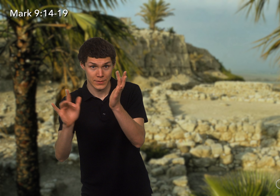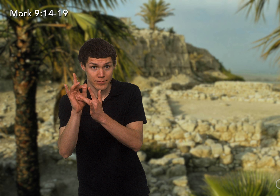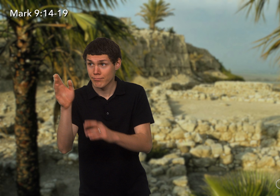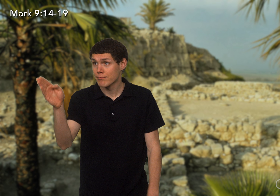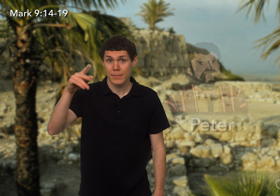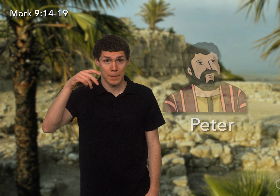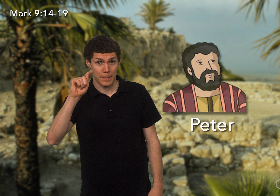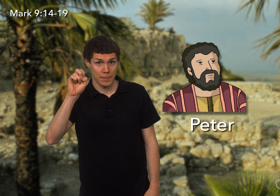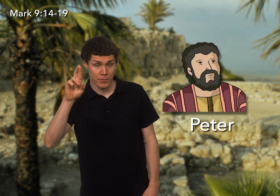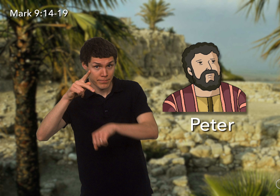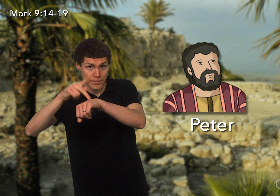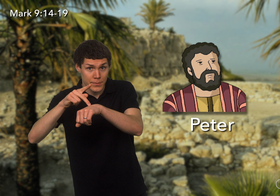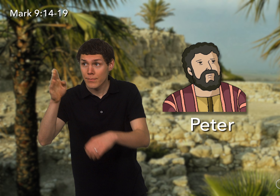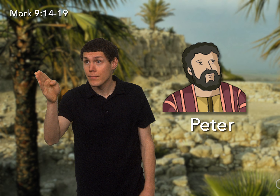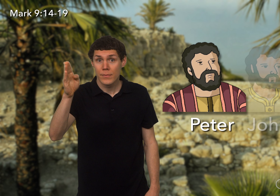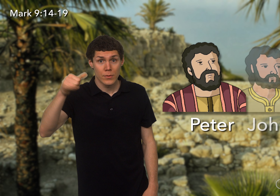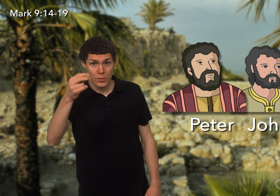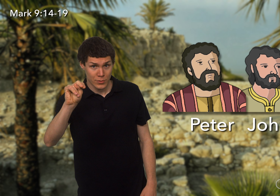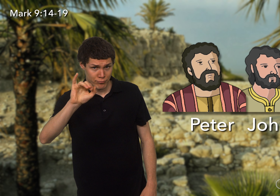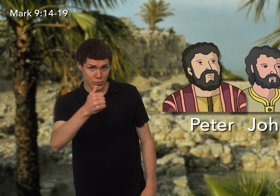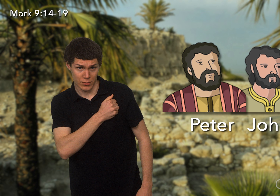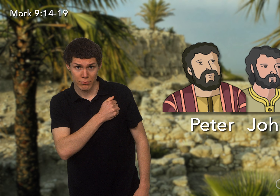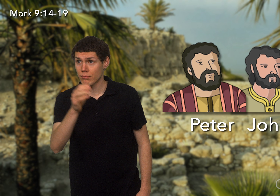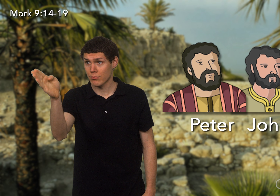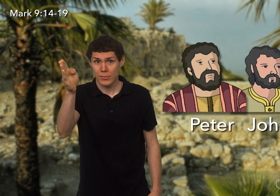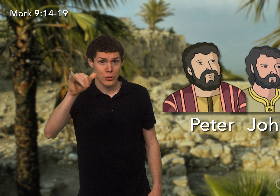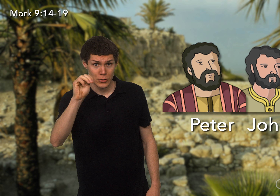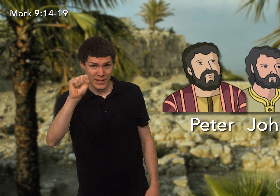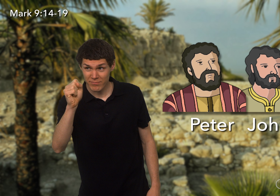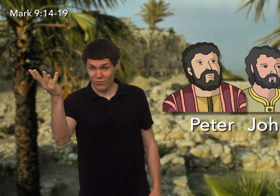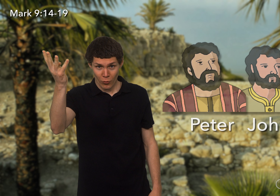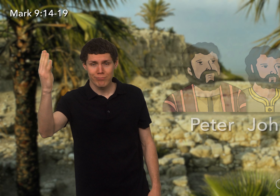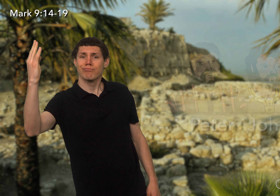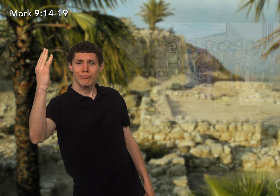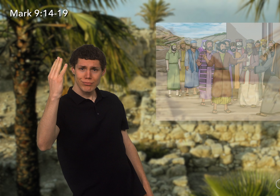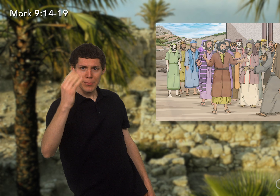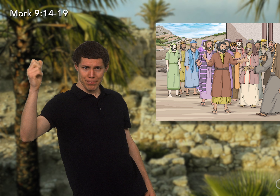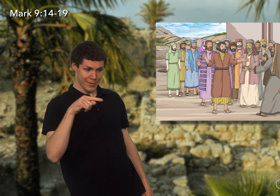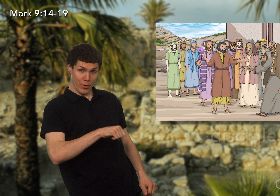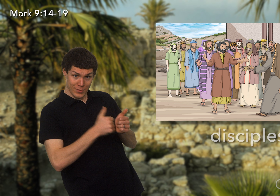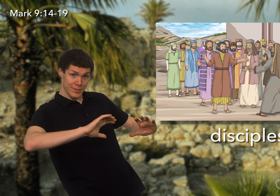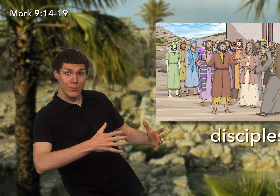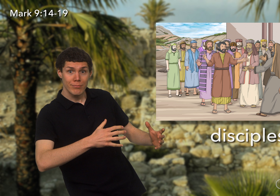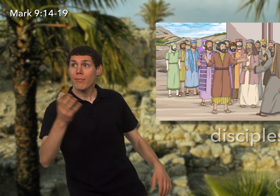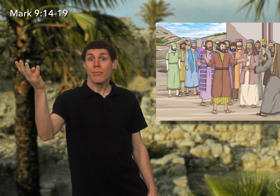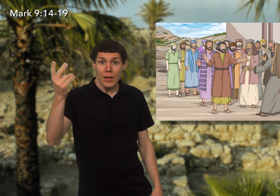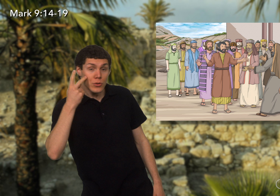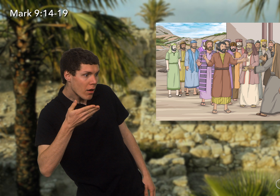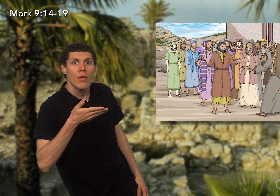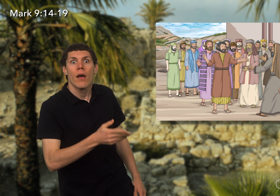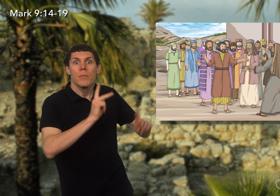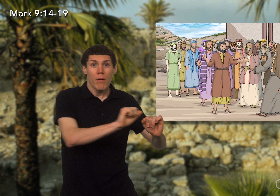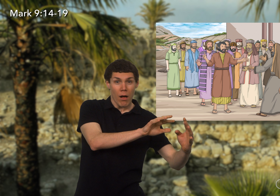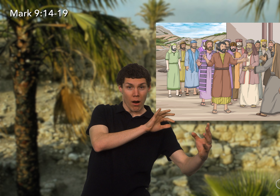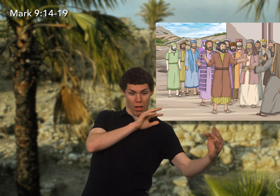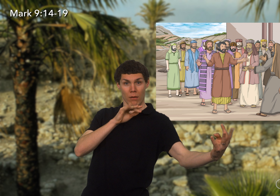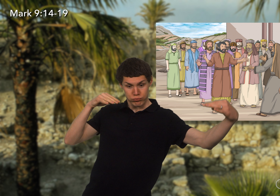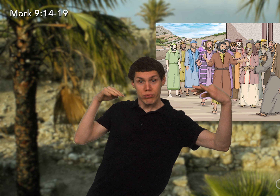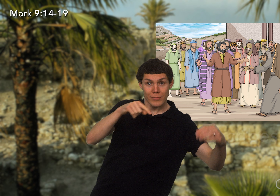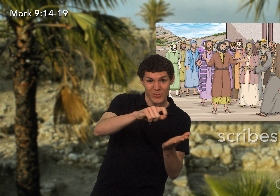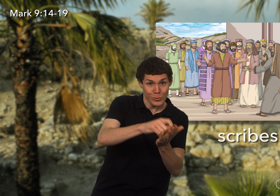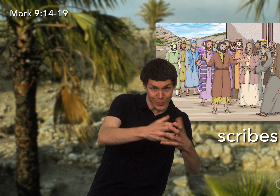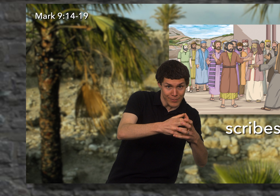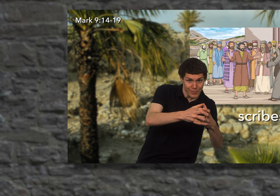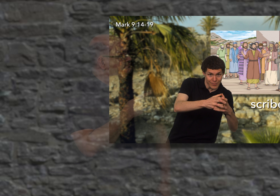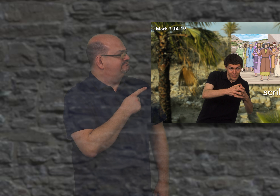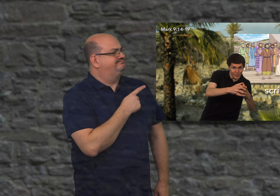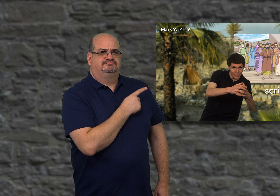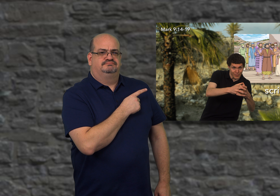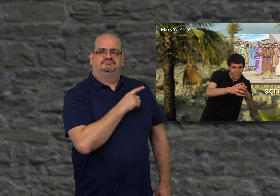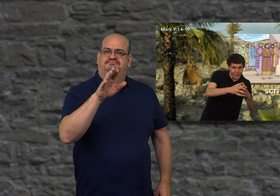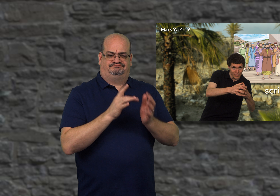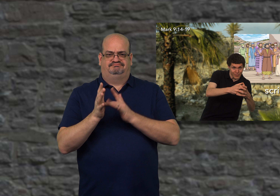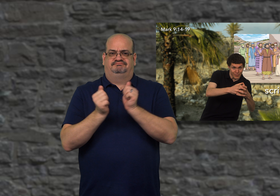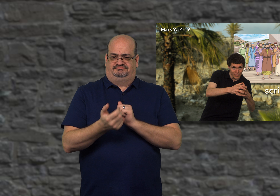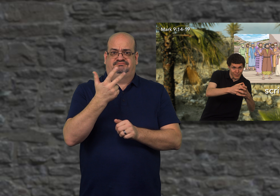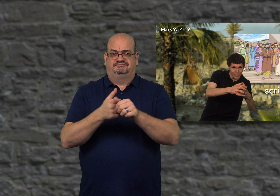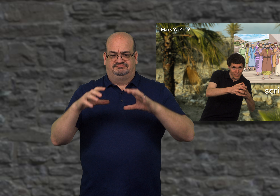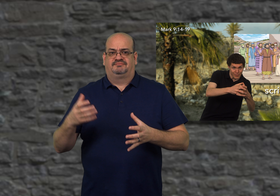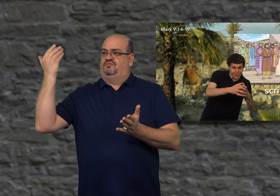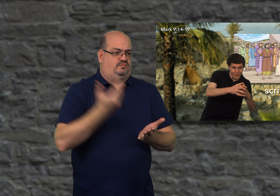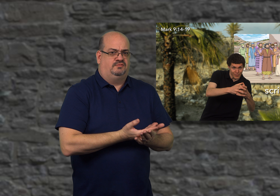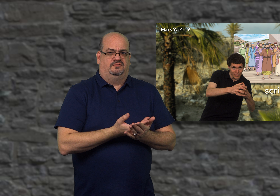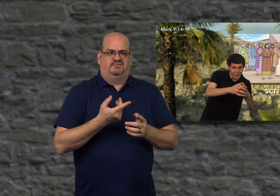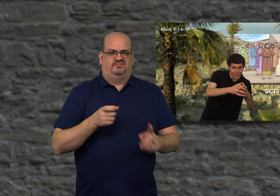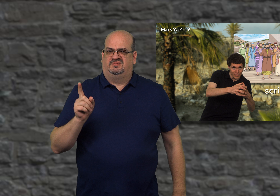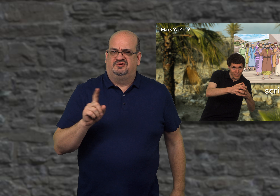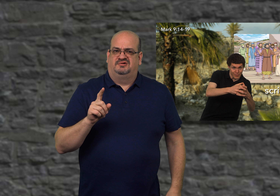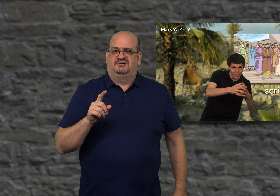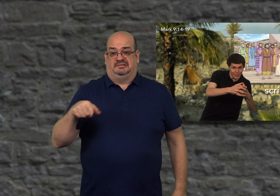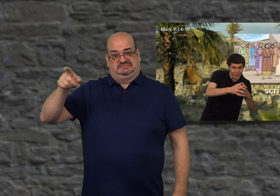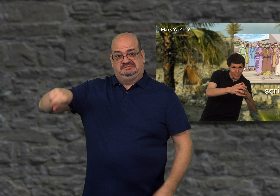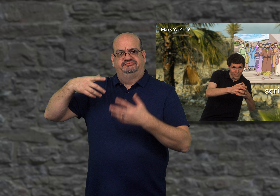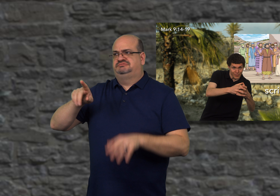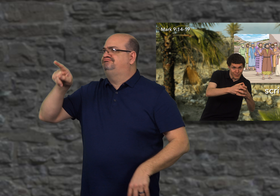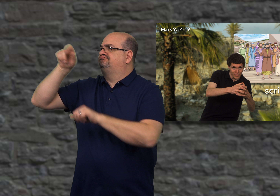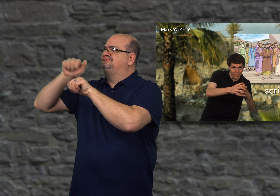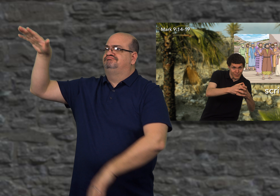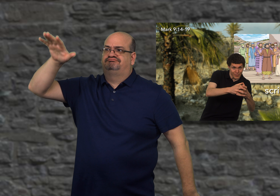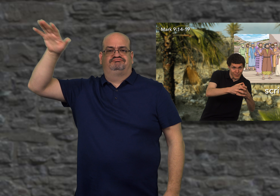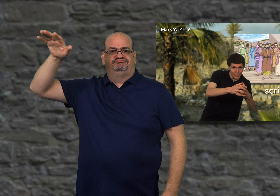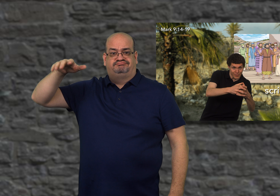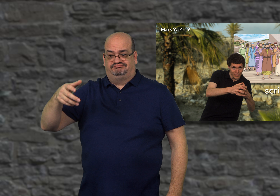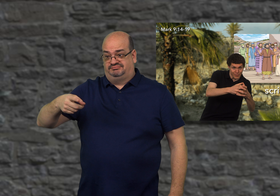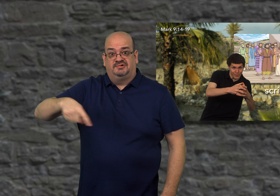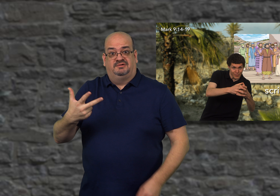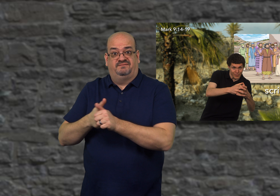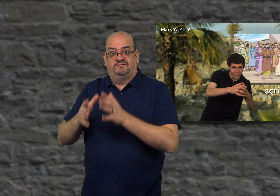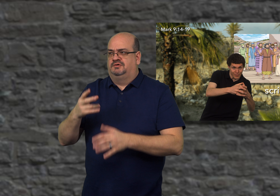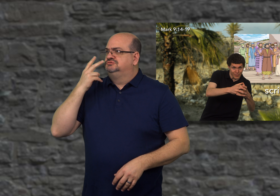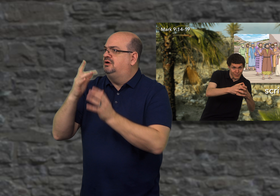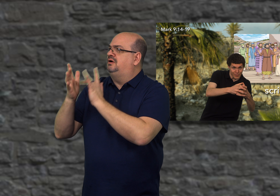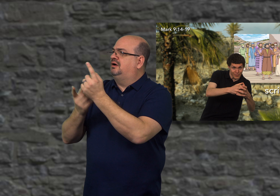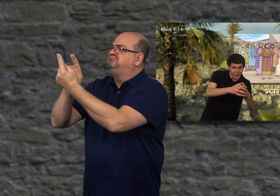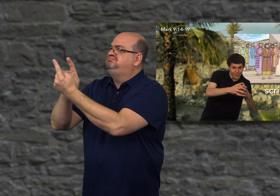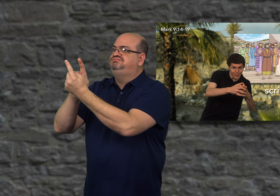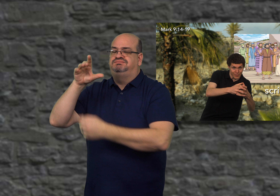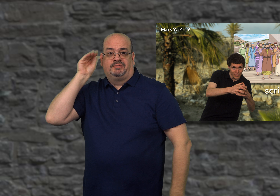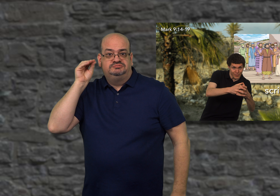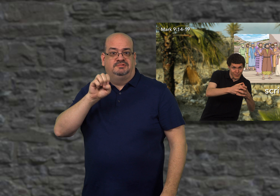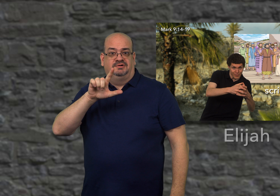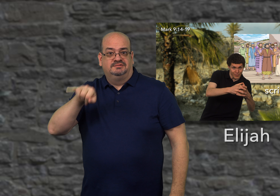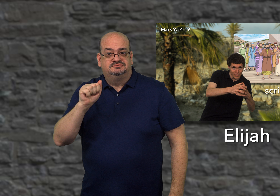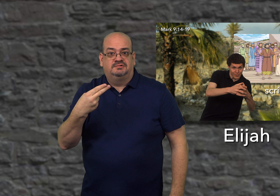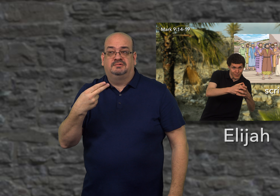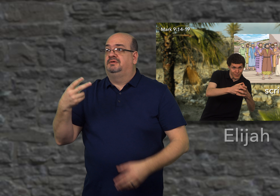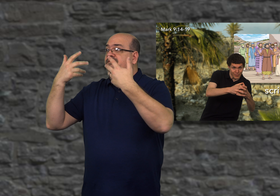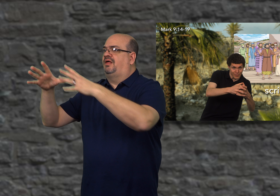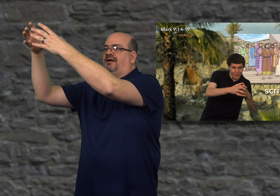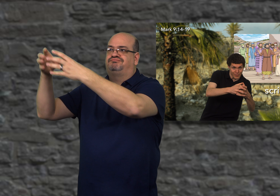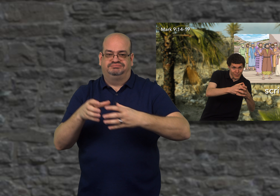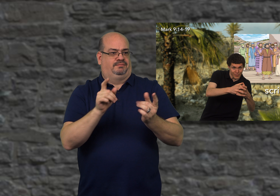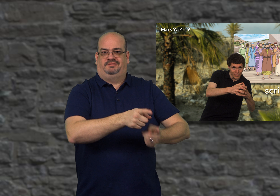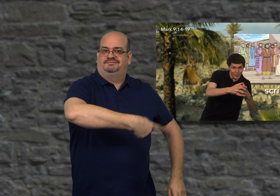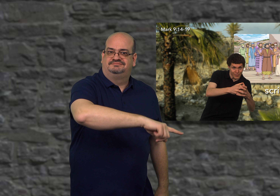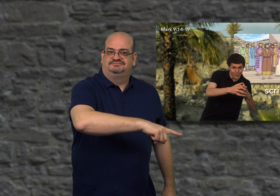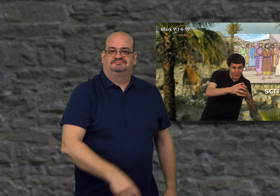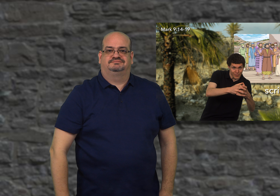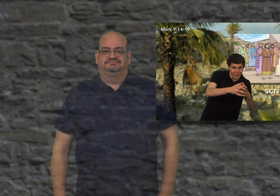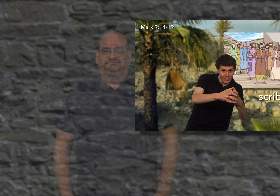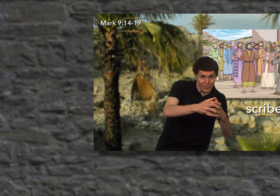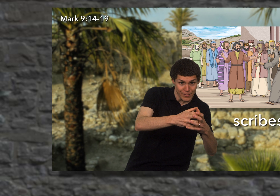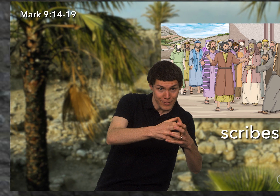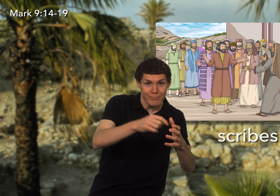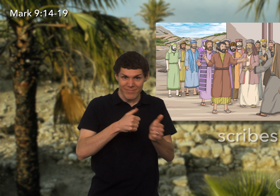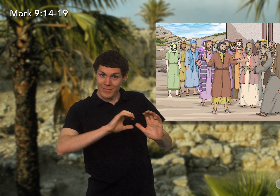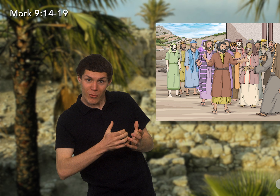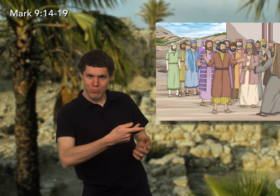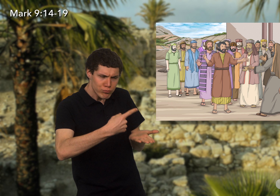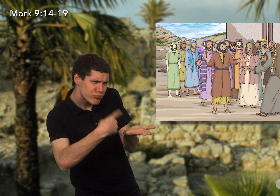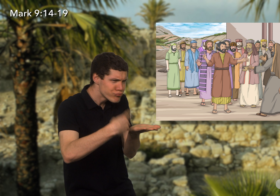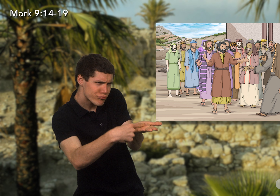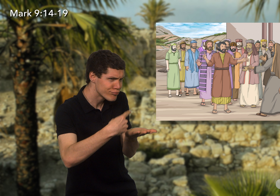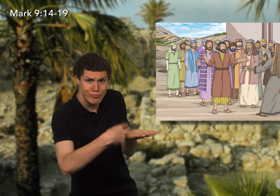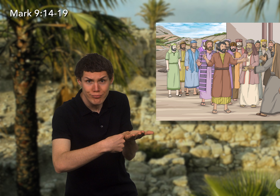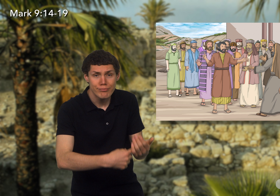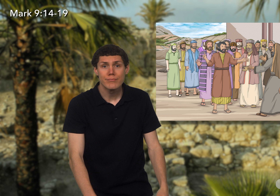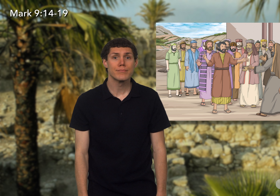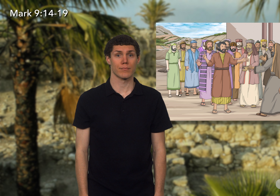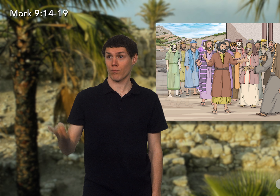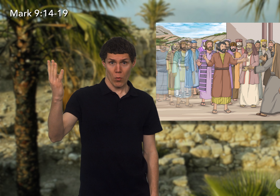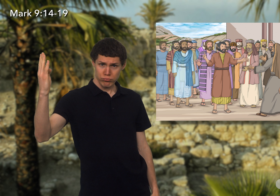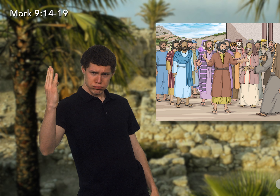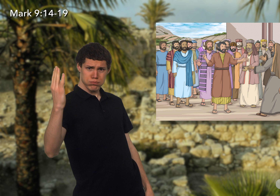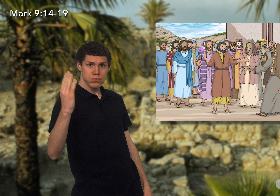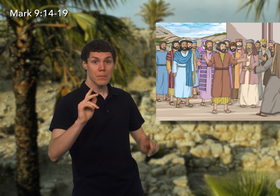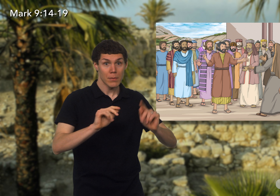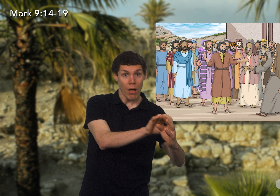When they returned to the other disciples, they saw a large crowd around them, and scribes arguing with them.